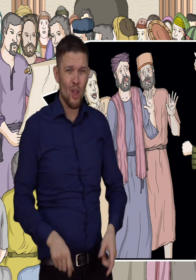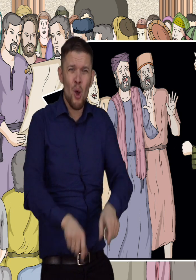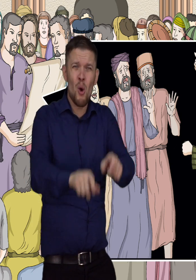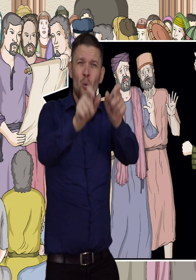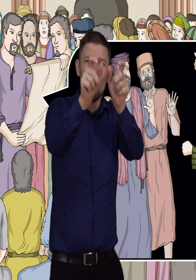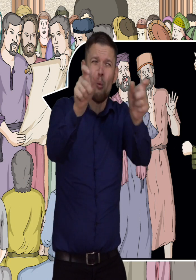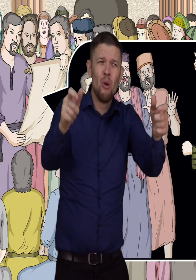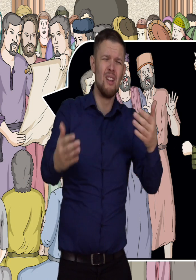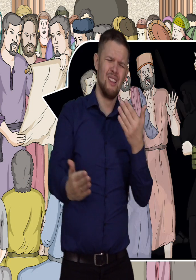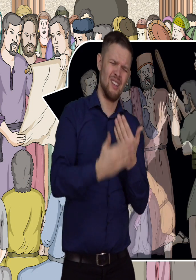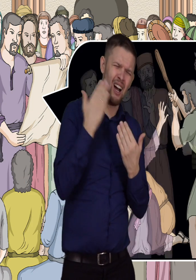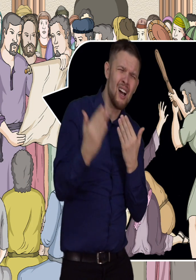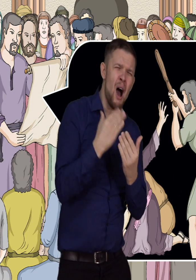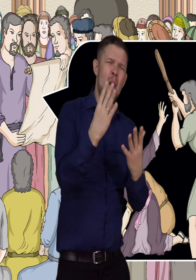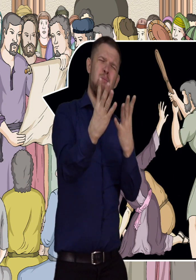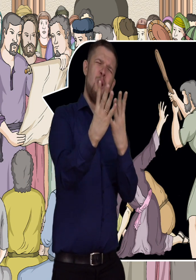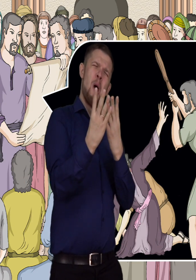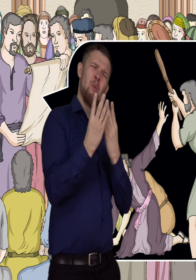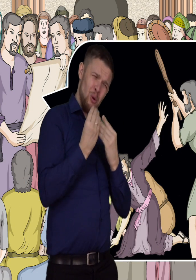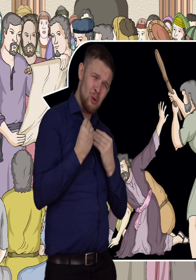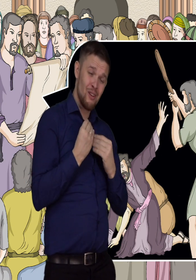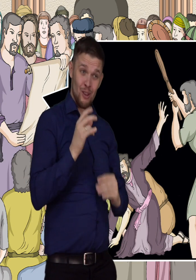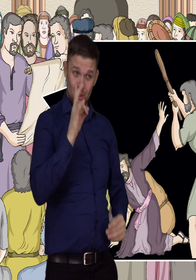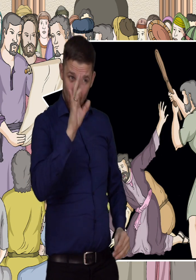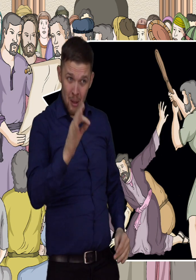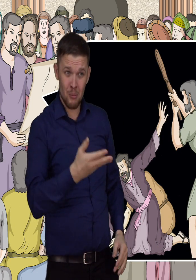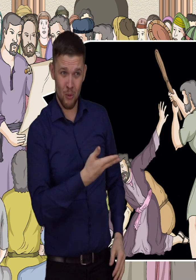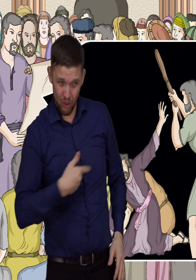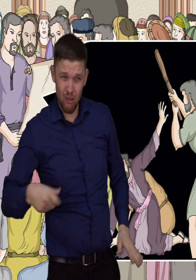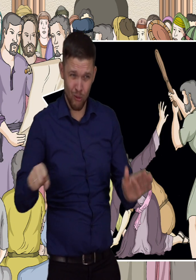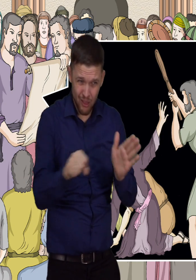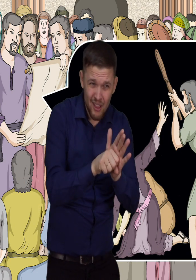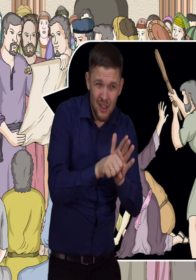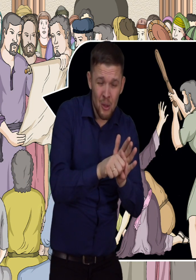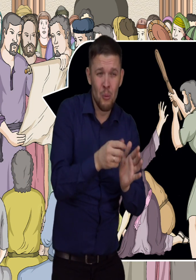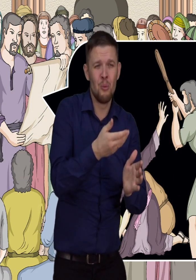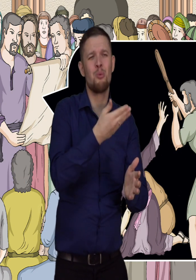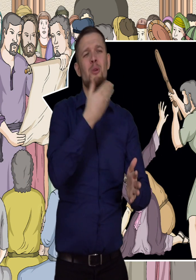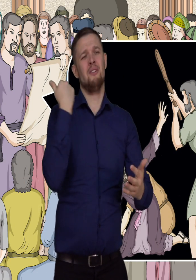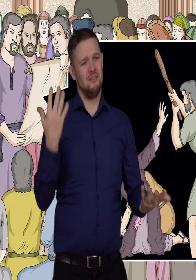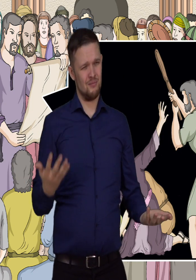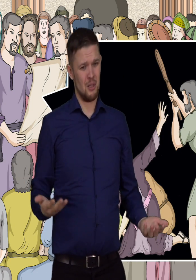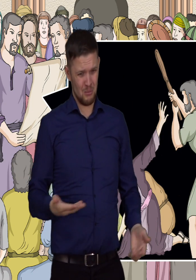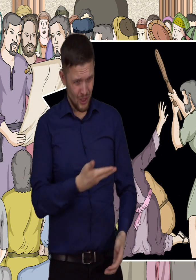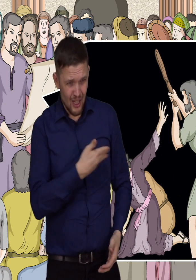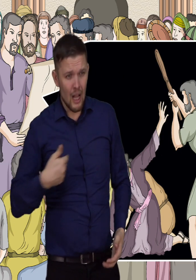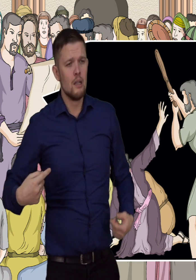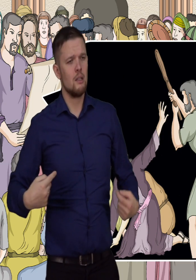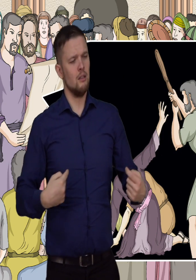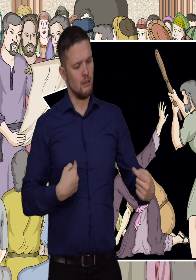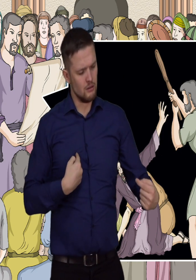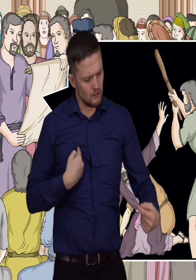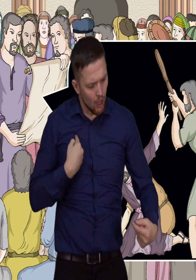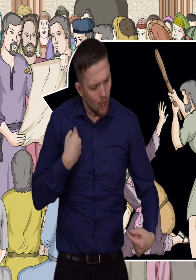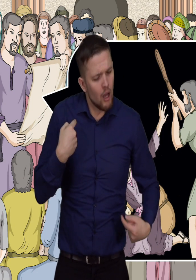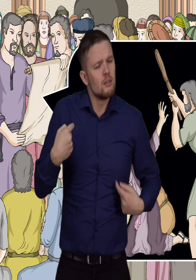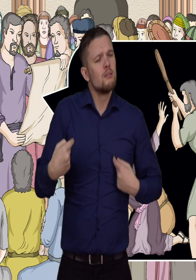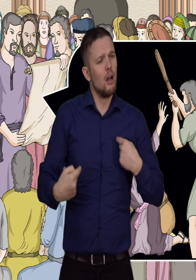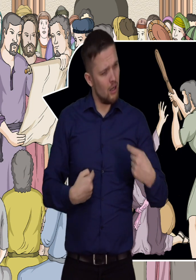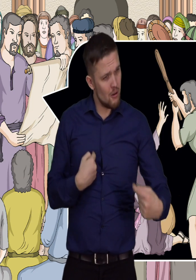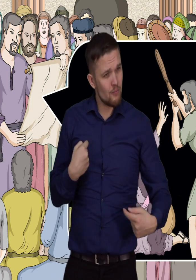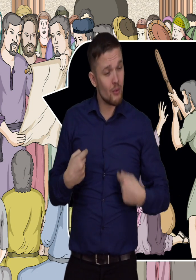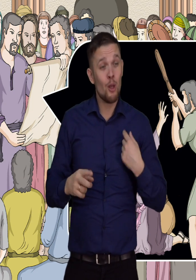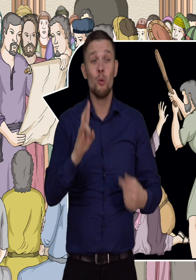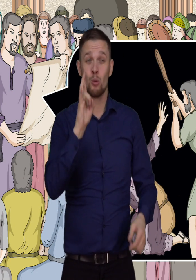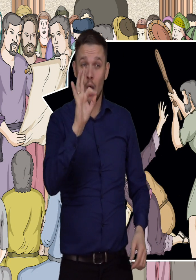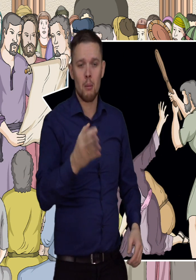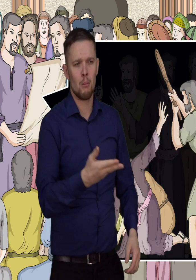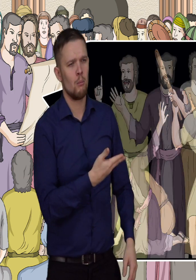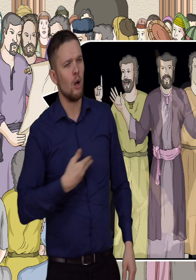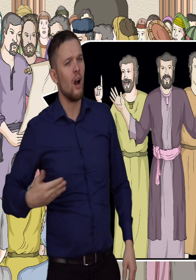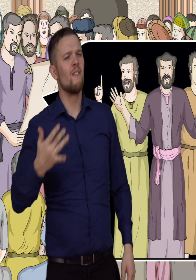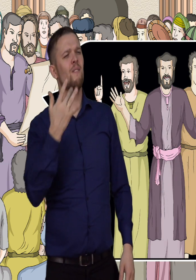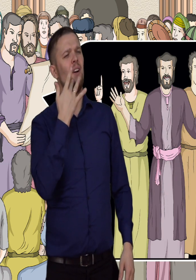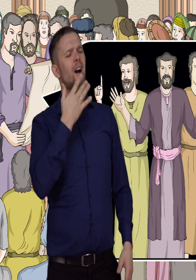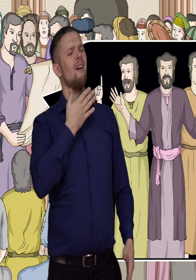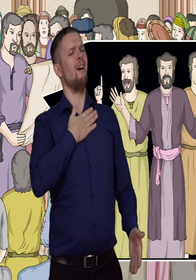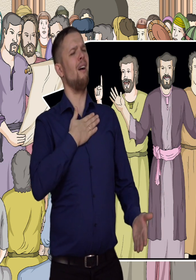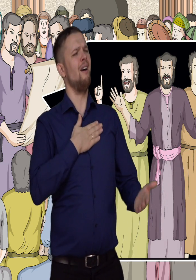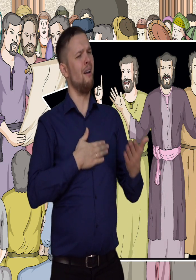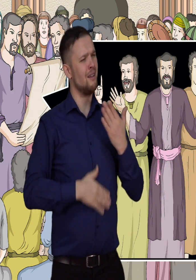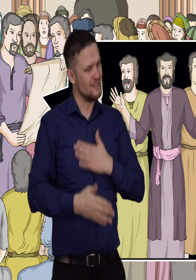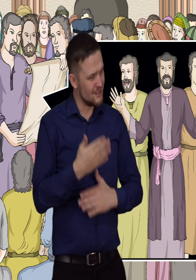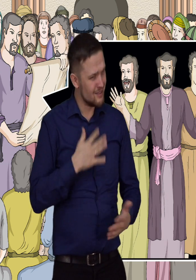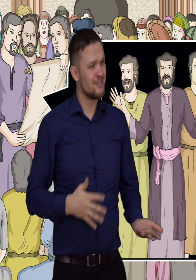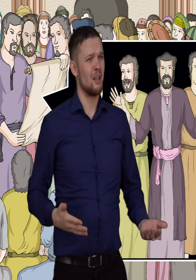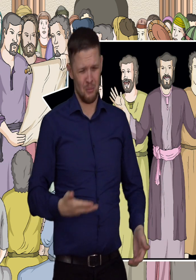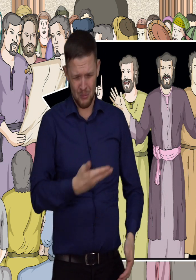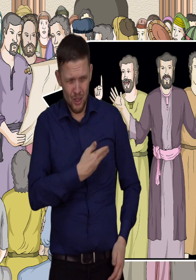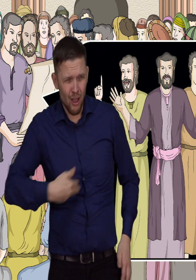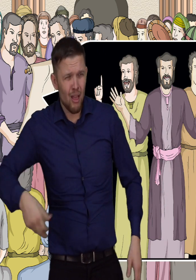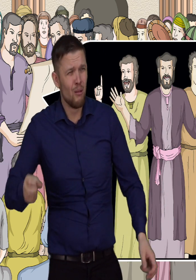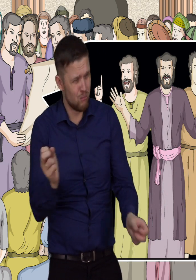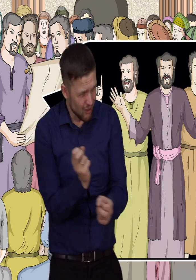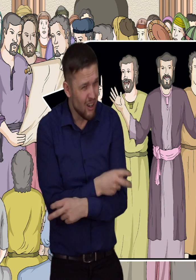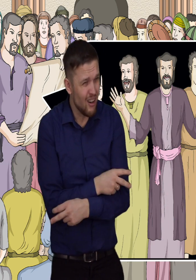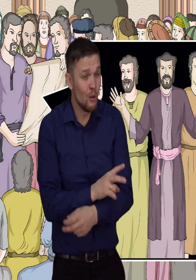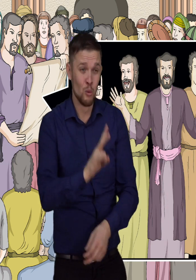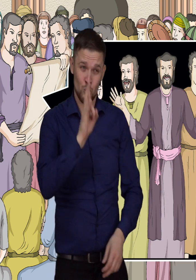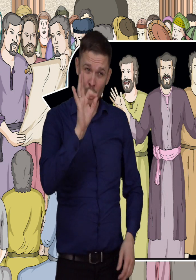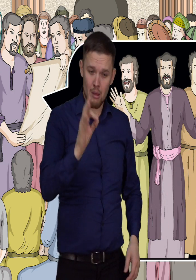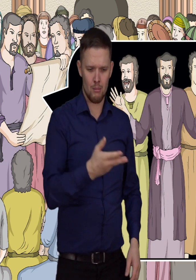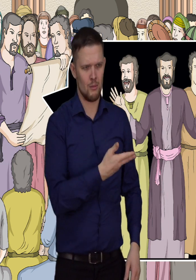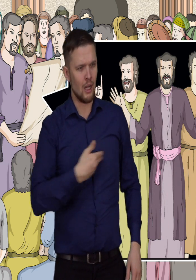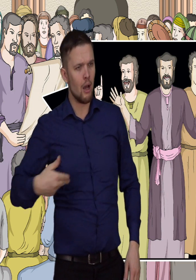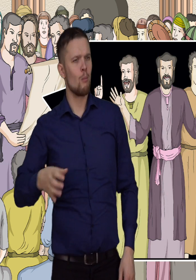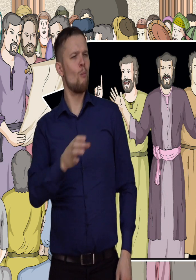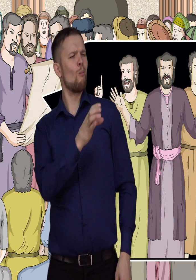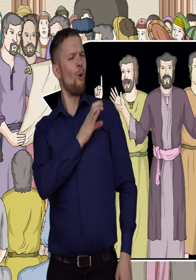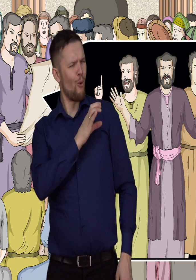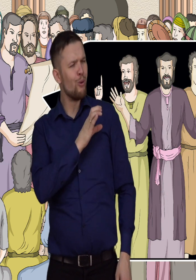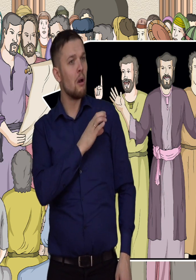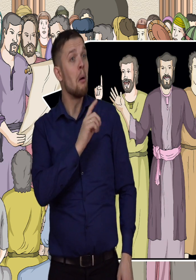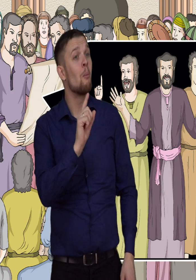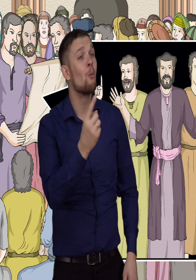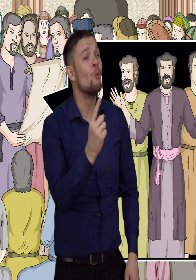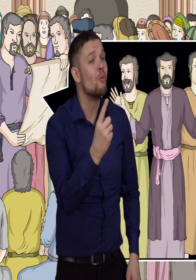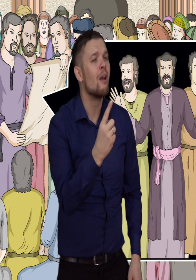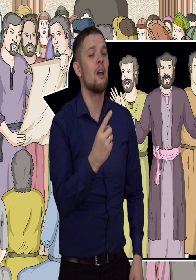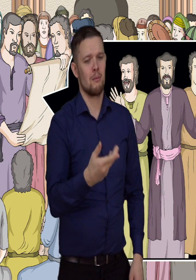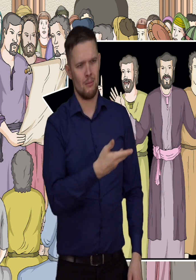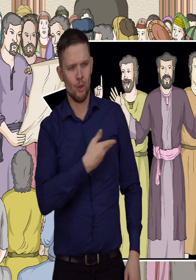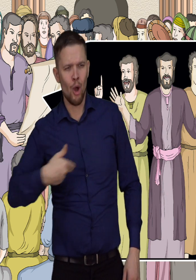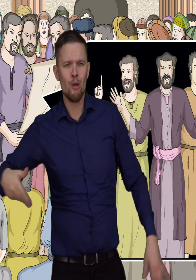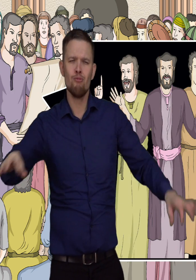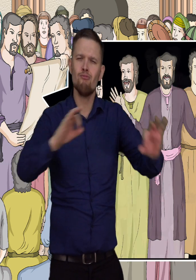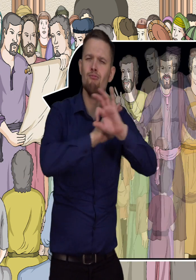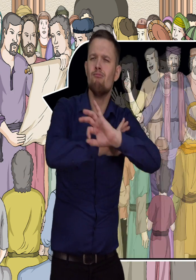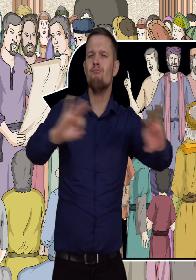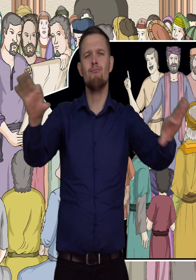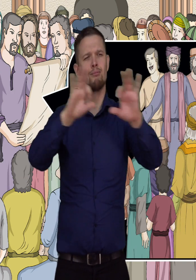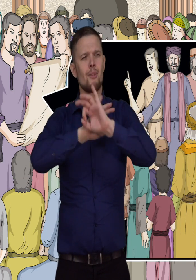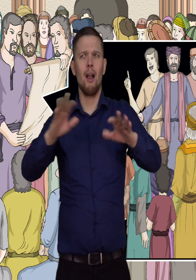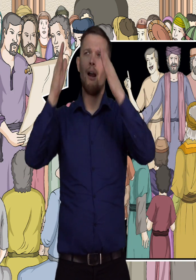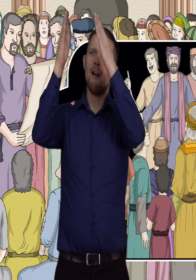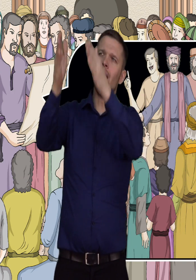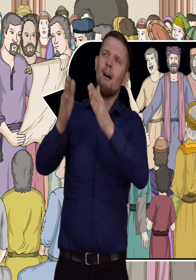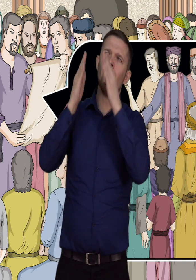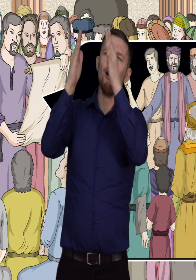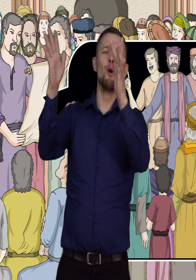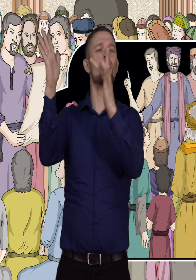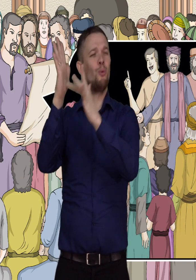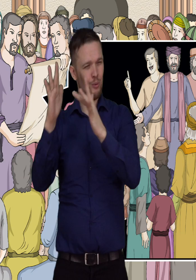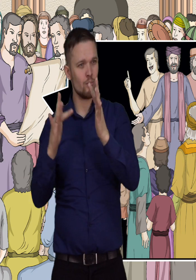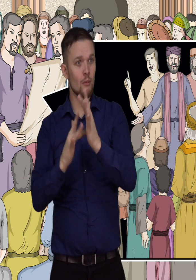punished, yet not killed; sorrowful, yet always rejoicing; poor, yet making many rich;